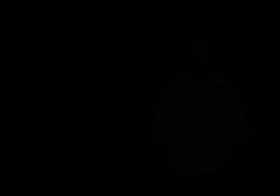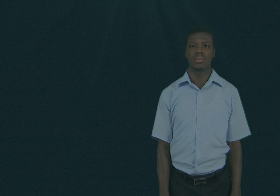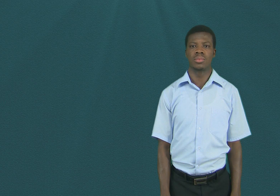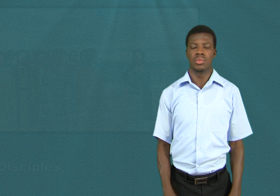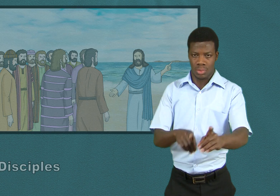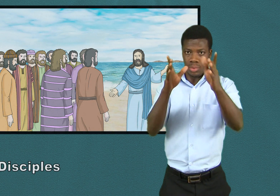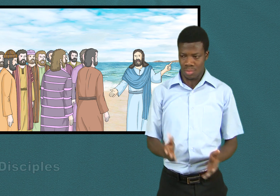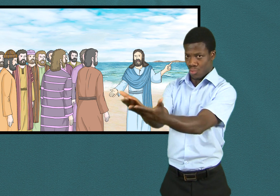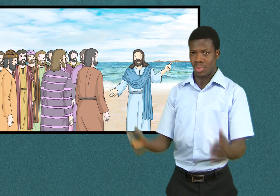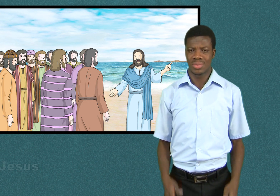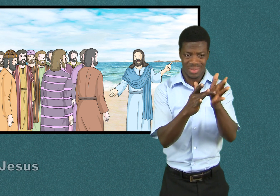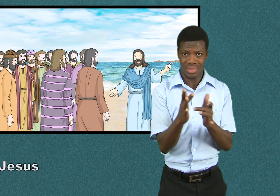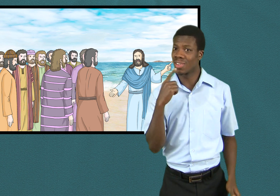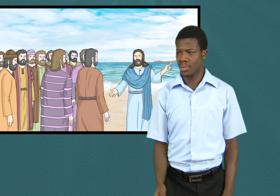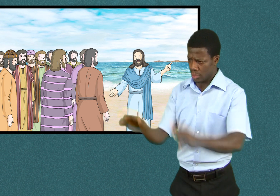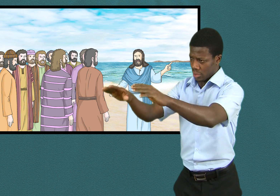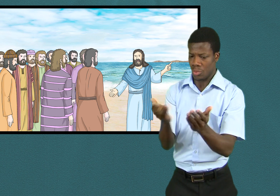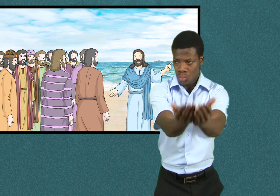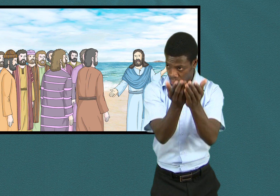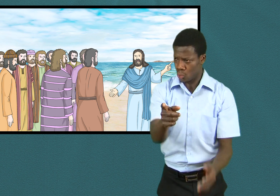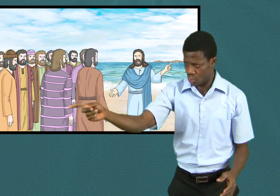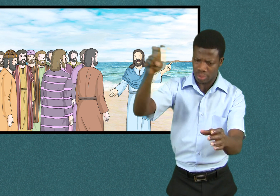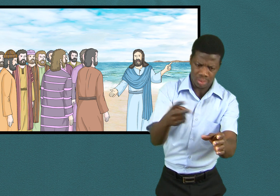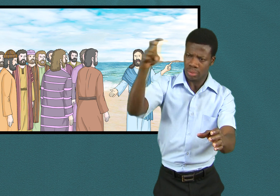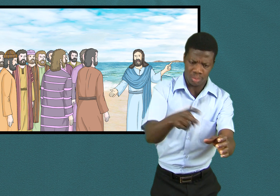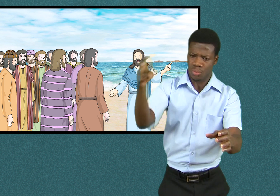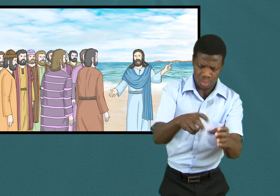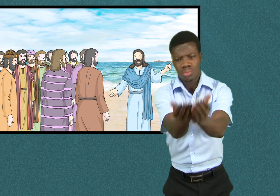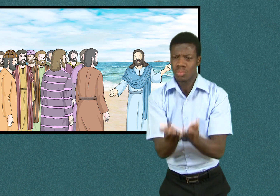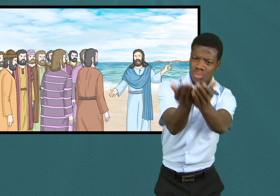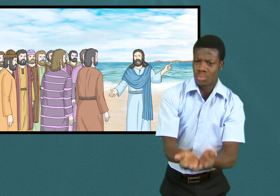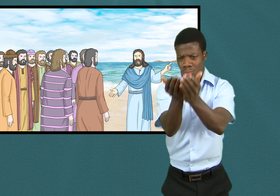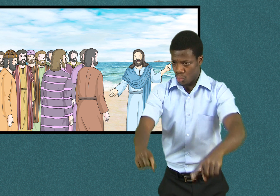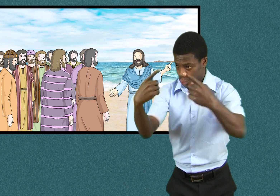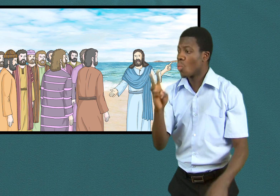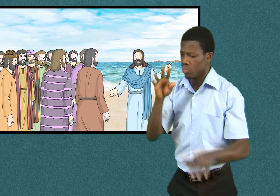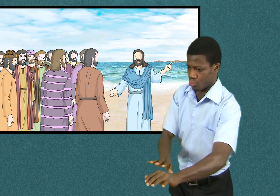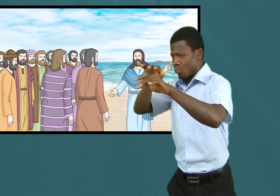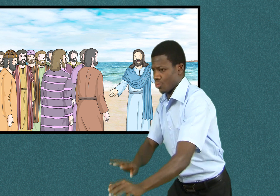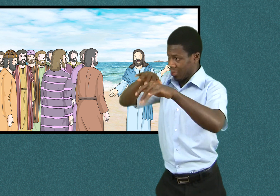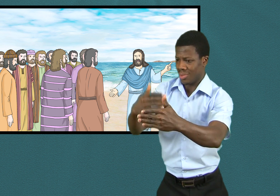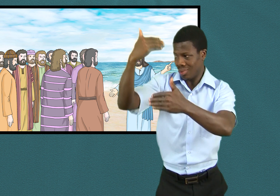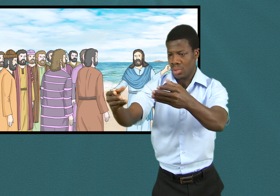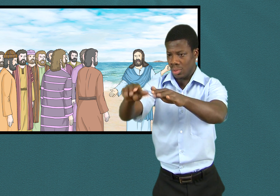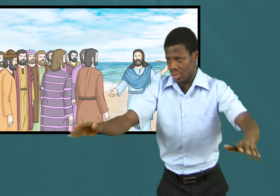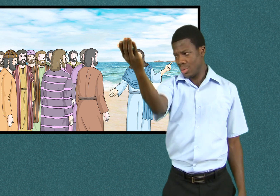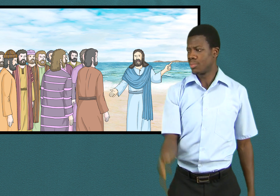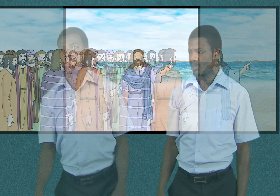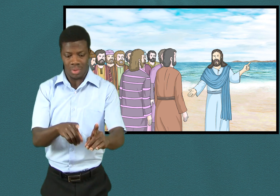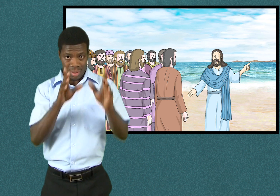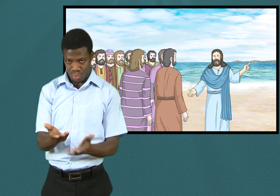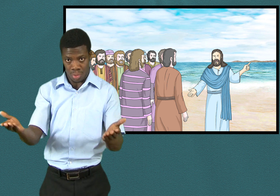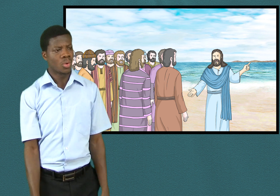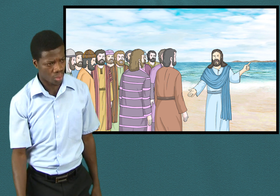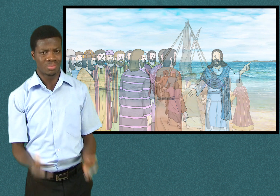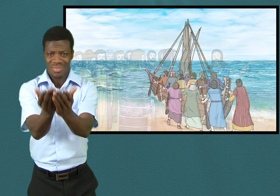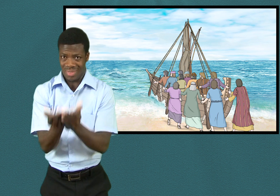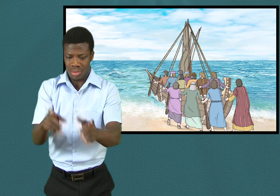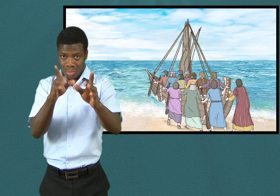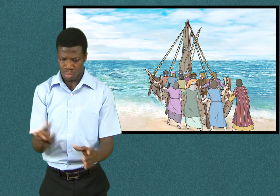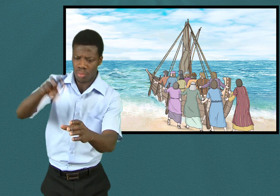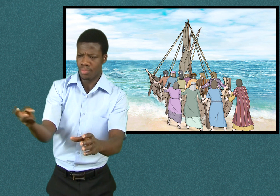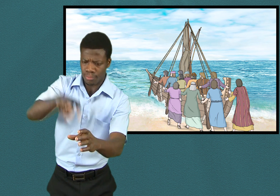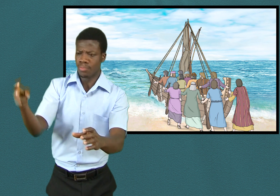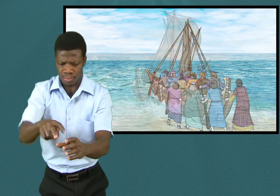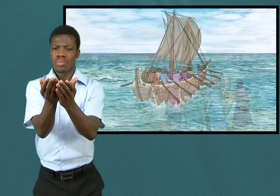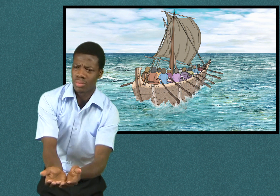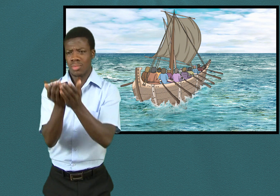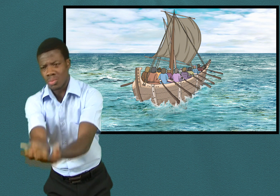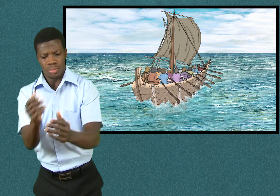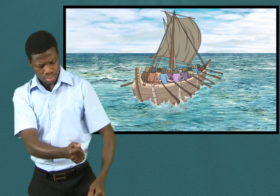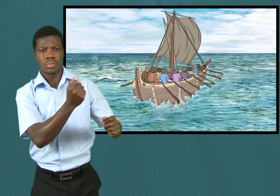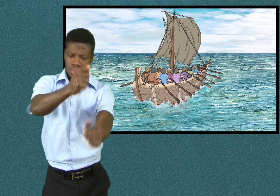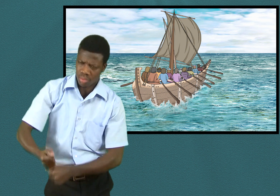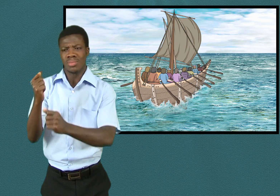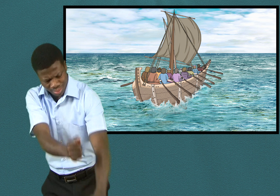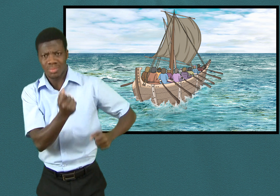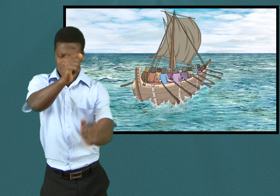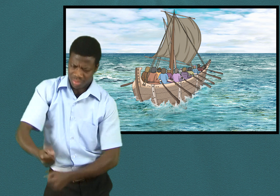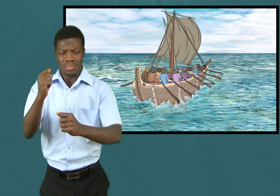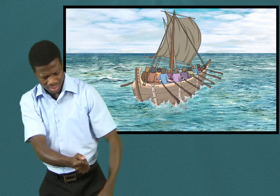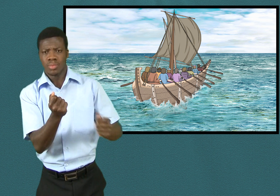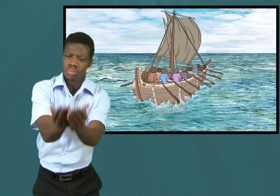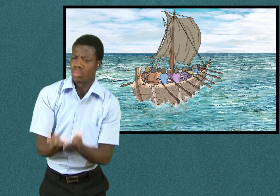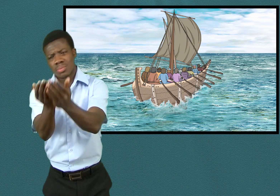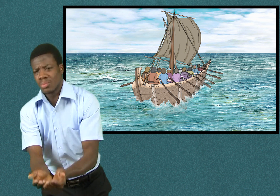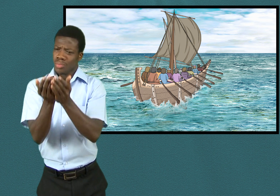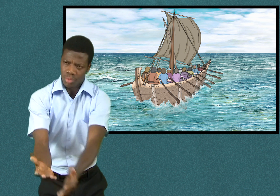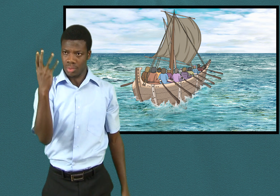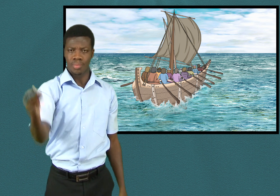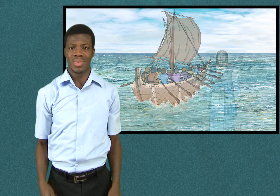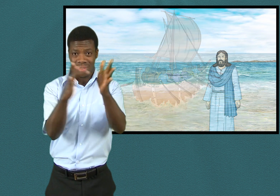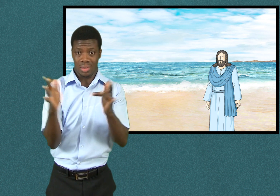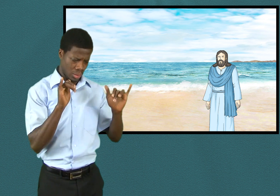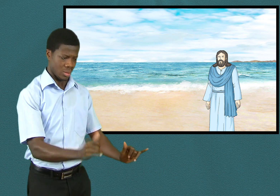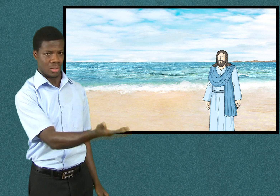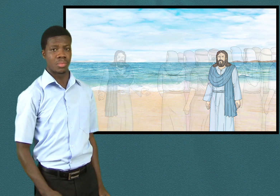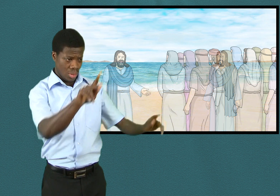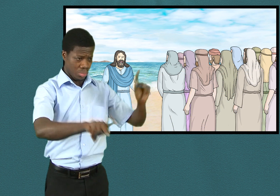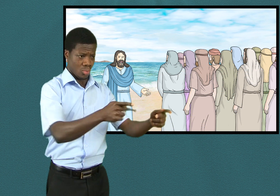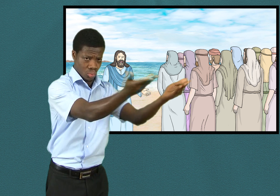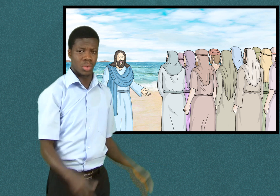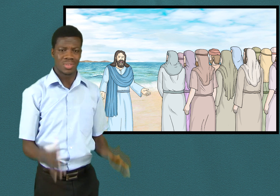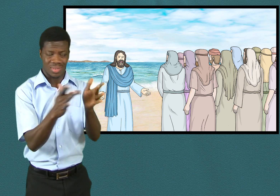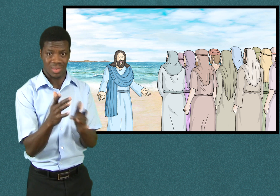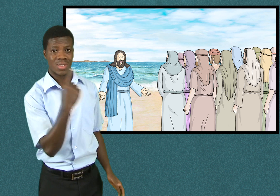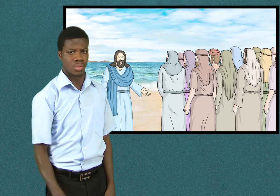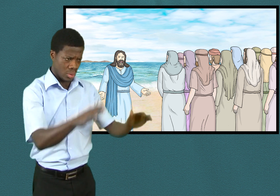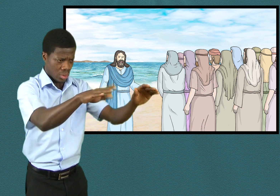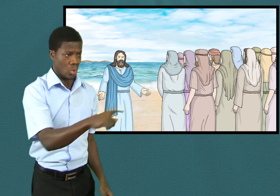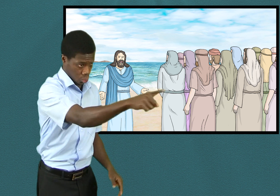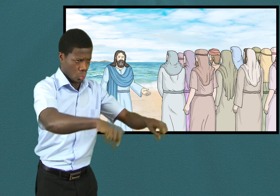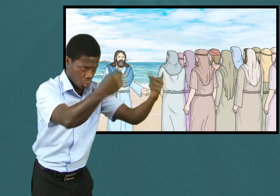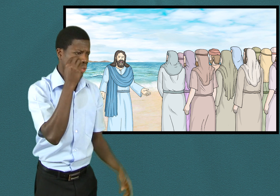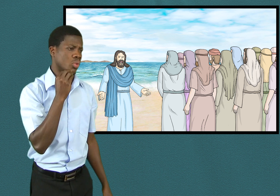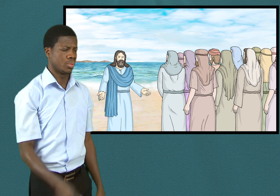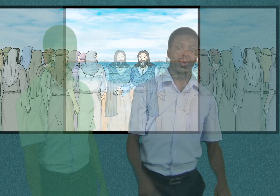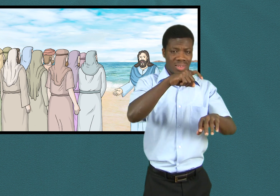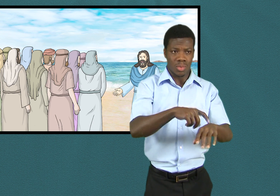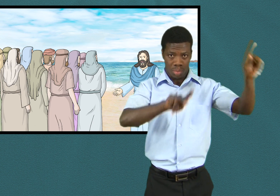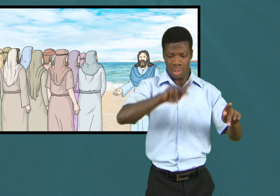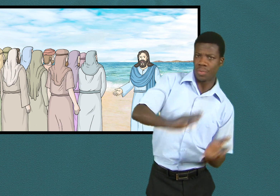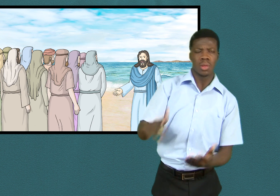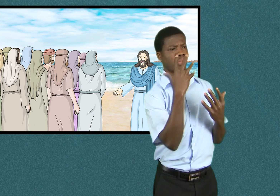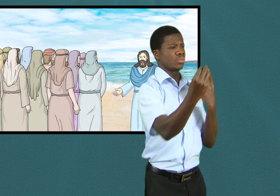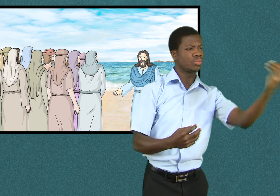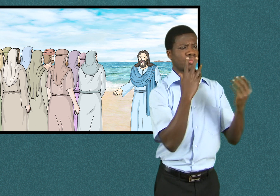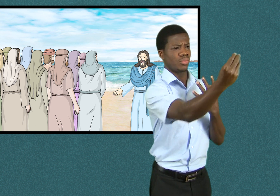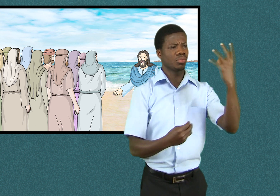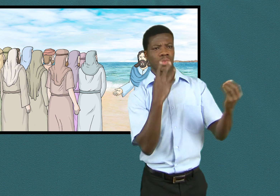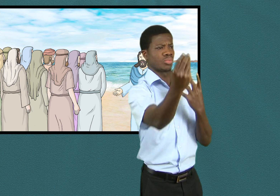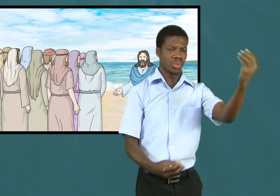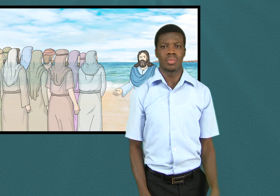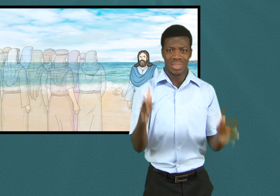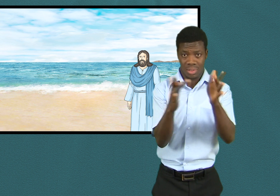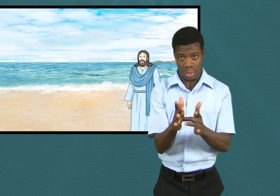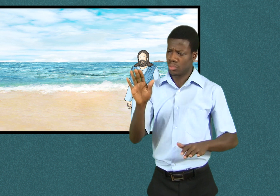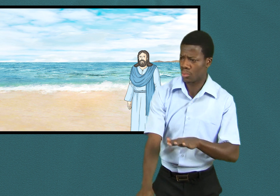Immediately Jesus made the disciples get into the boat and go on ahead of Him to the other side, while He dismissed the crowds.